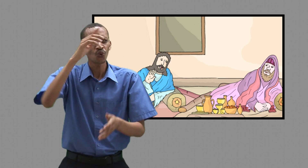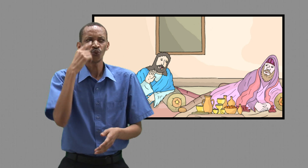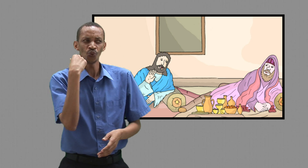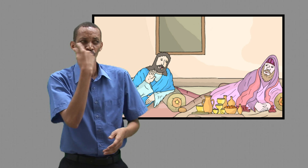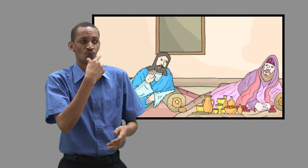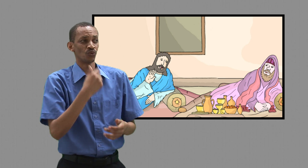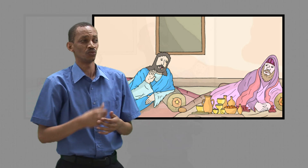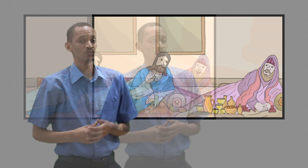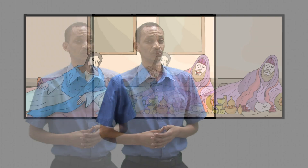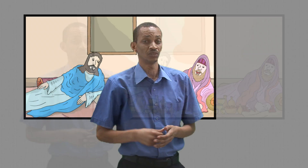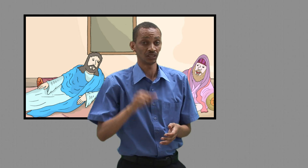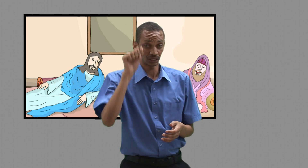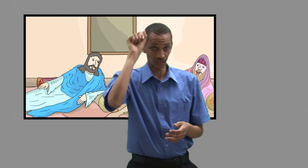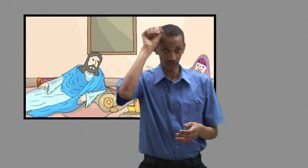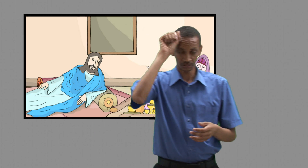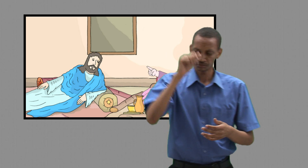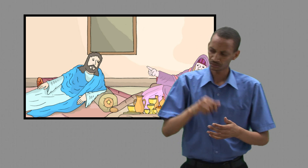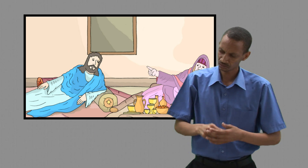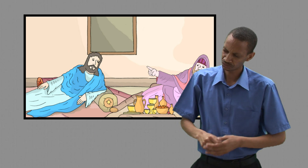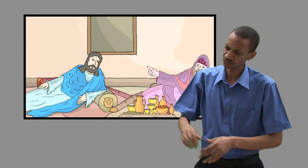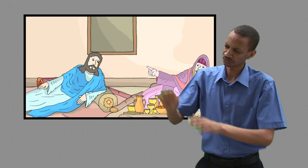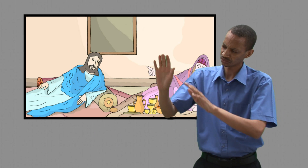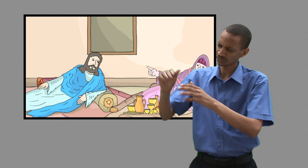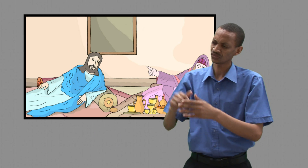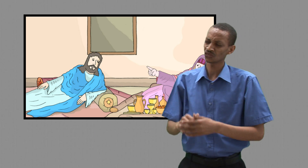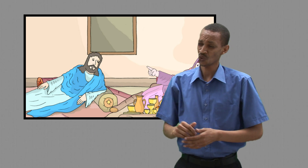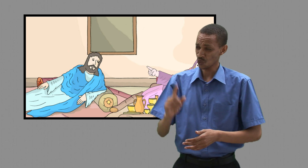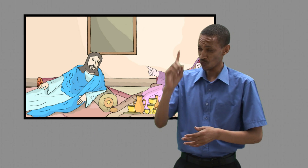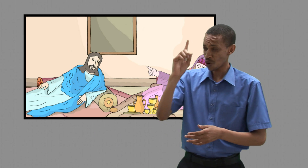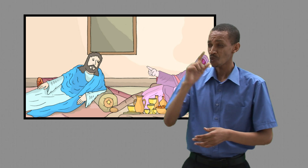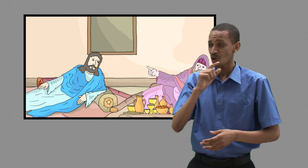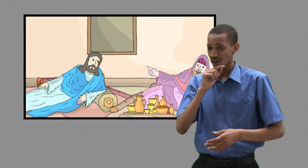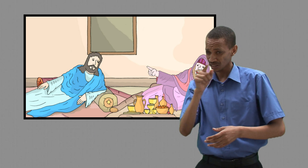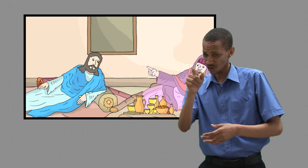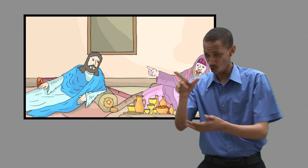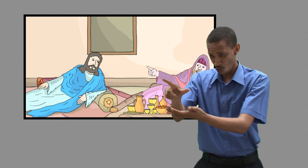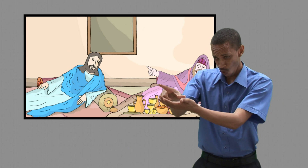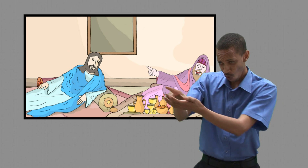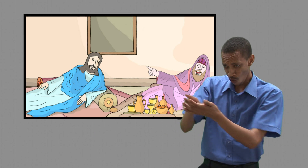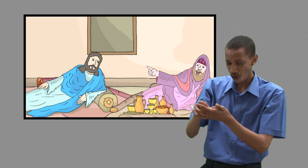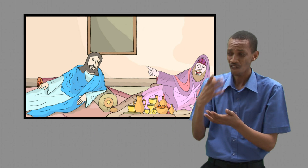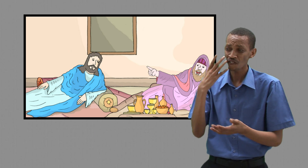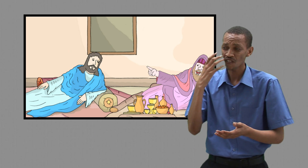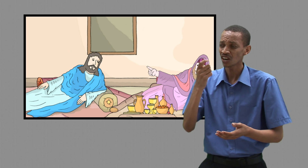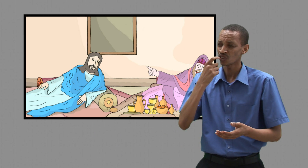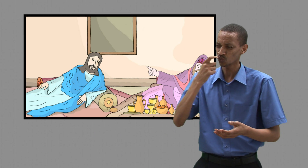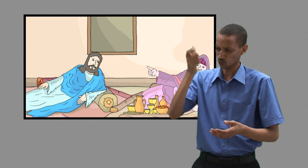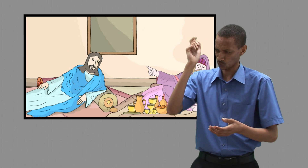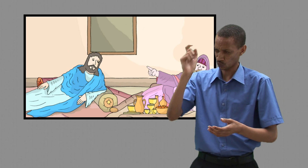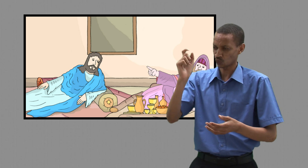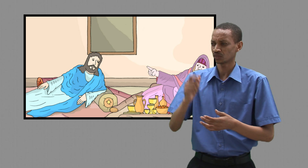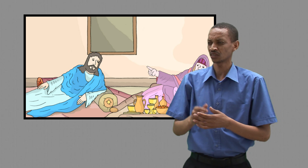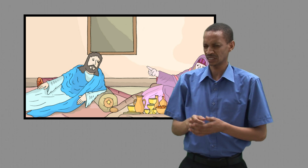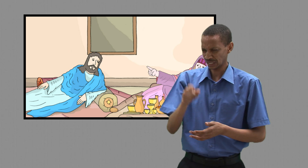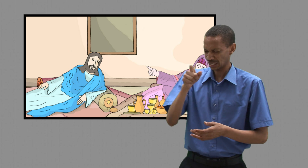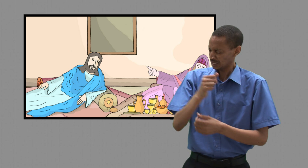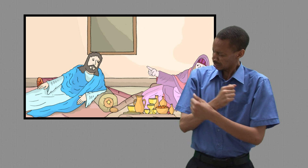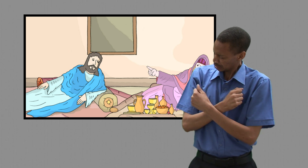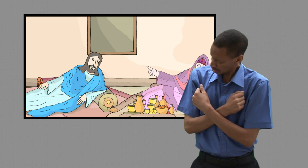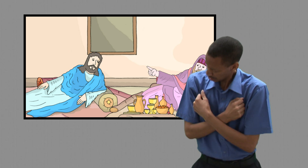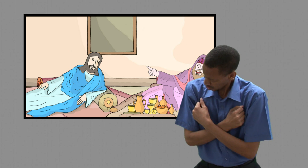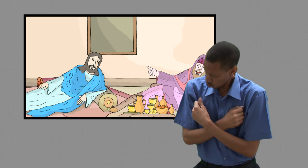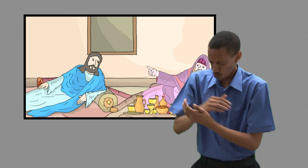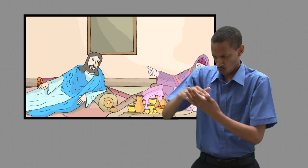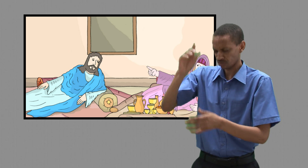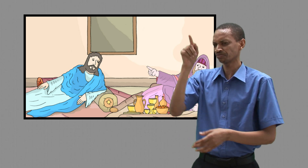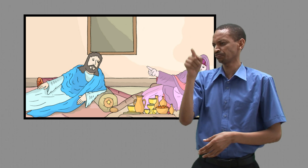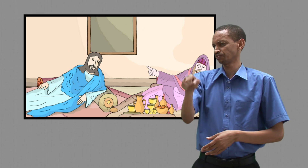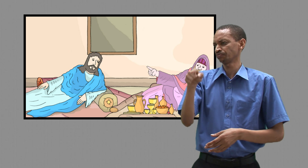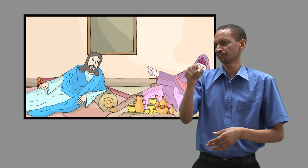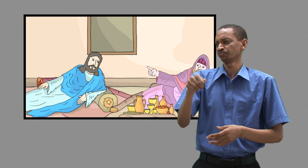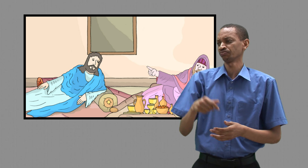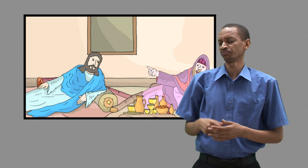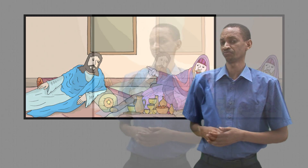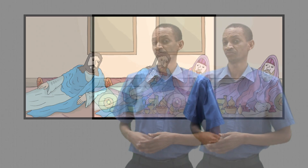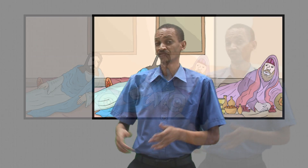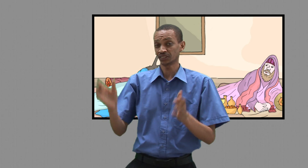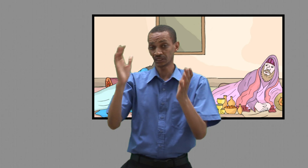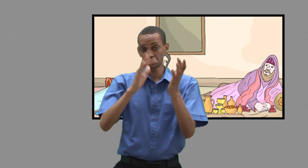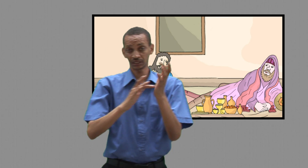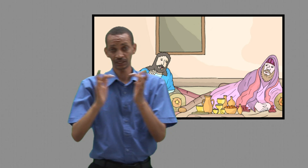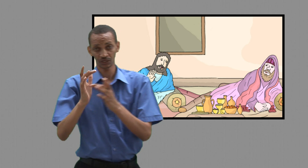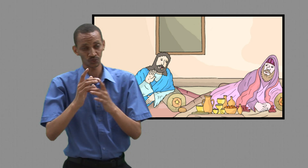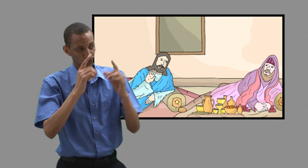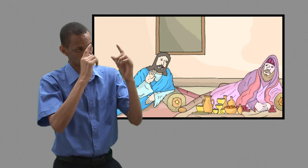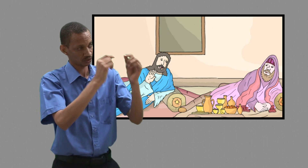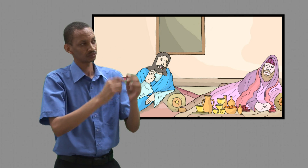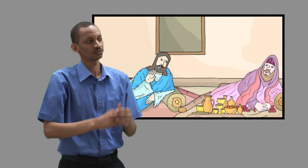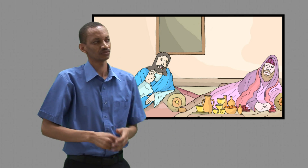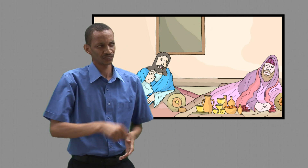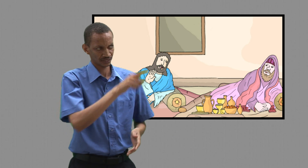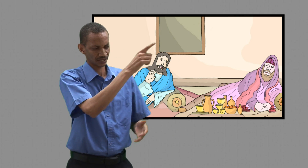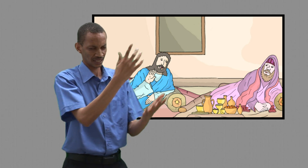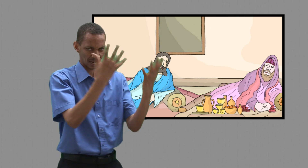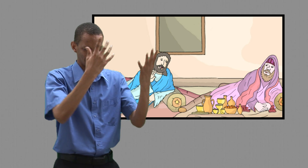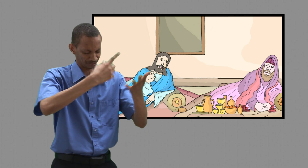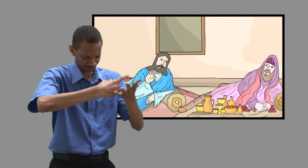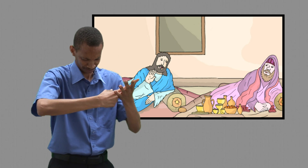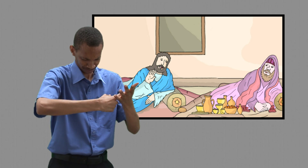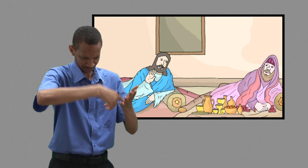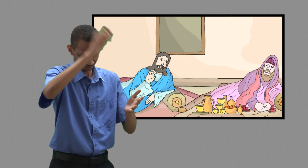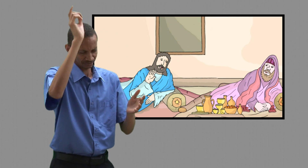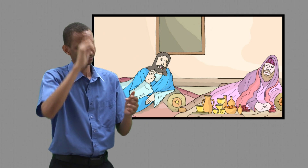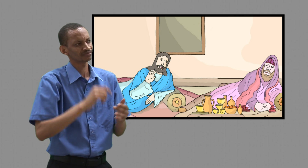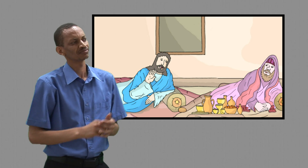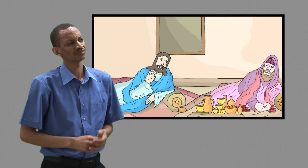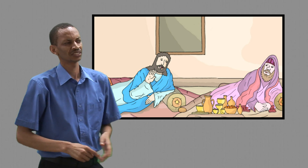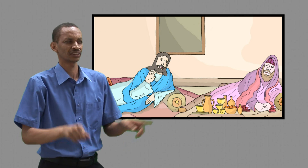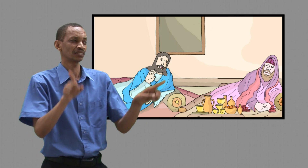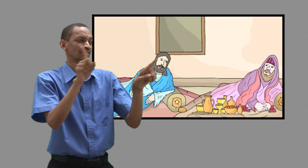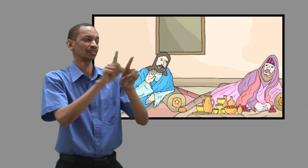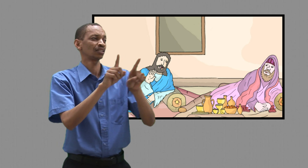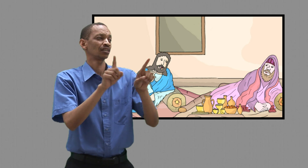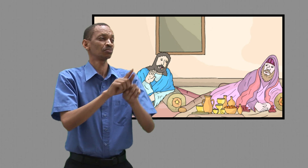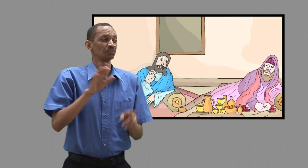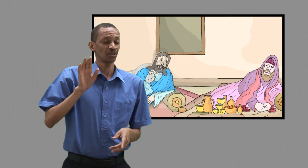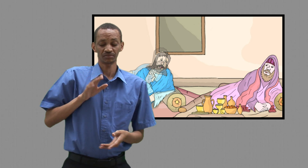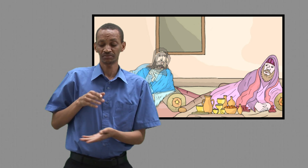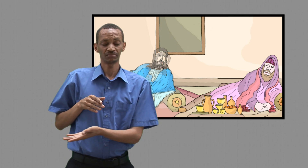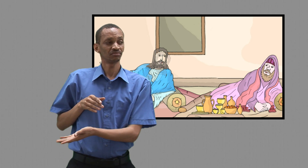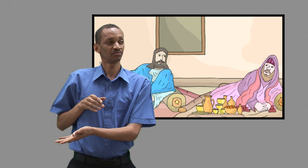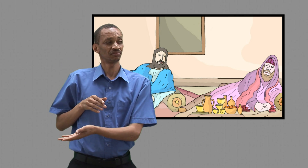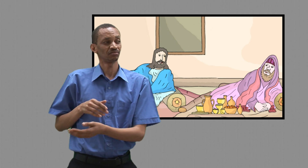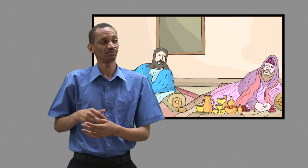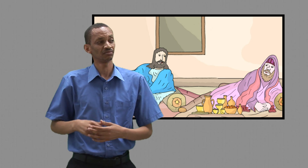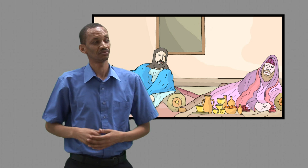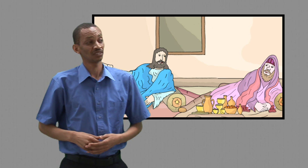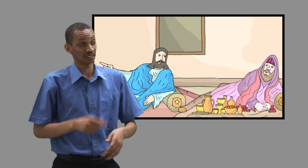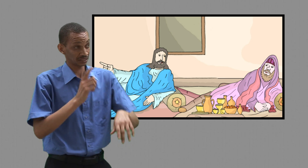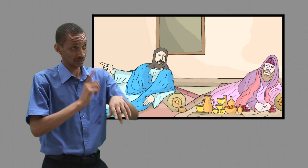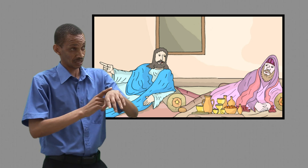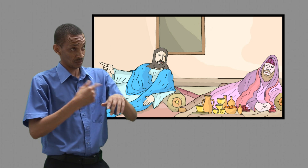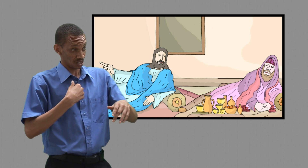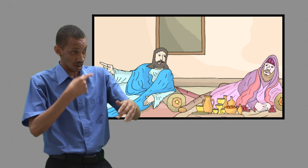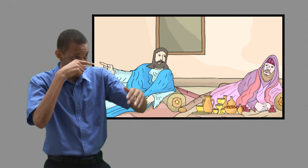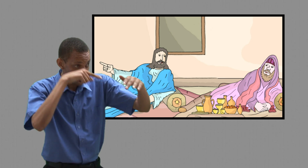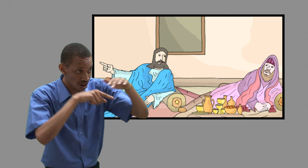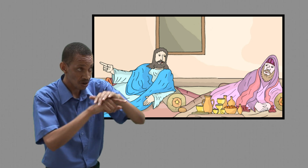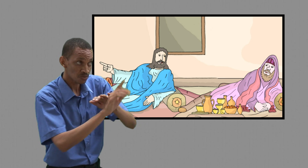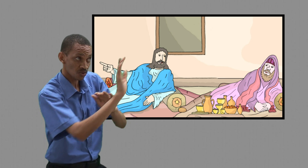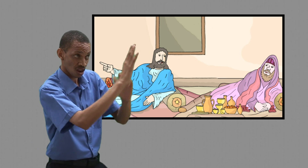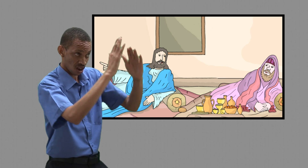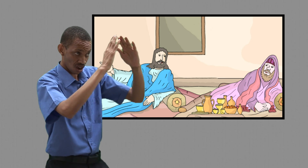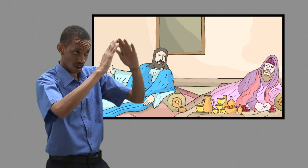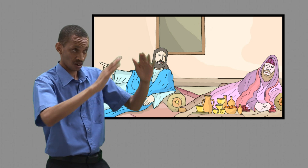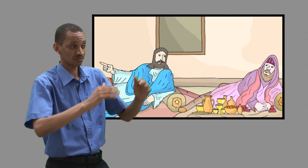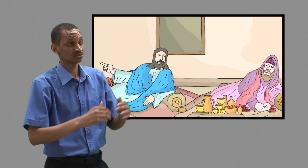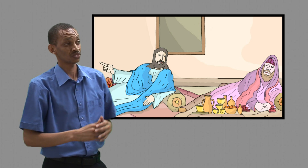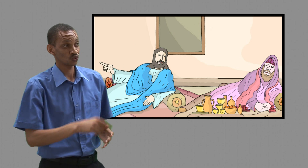“I suppose the one who was forgiven more,” Simon replied. “You have judged correctly,” Jesus said.